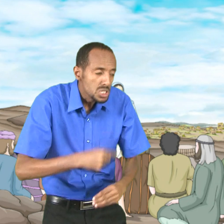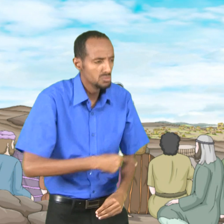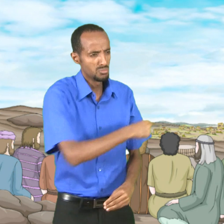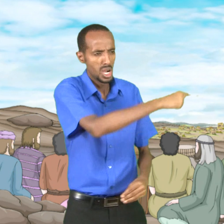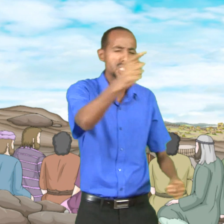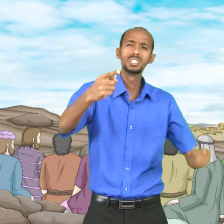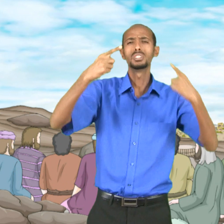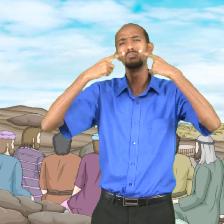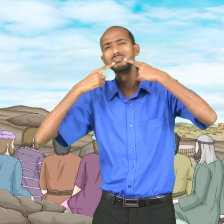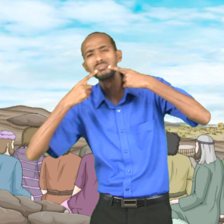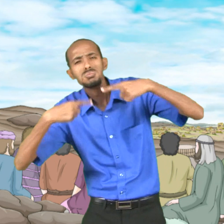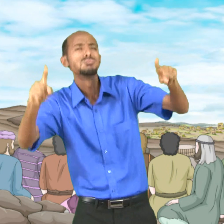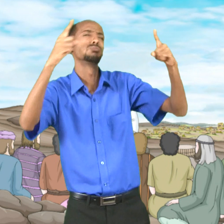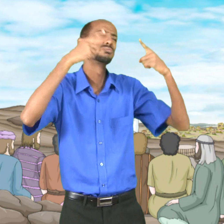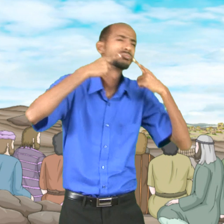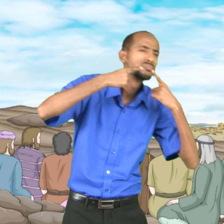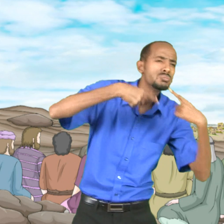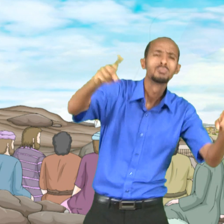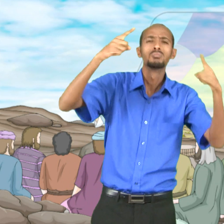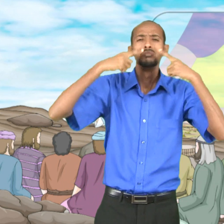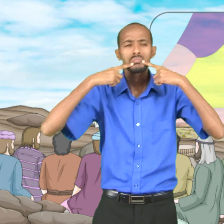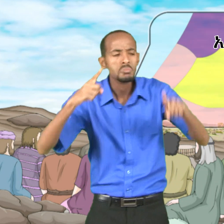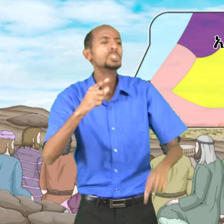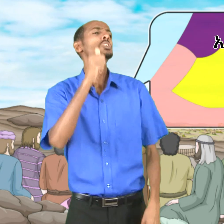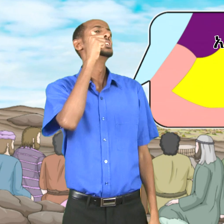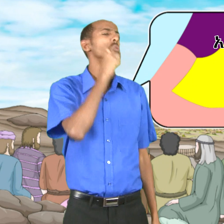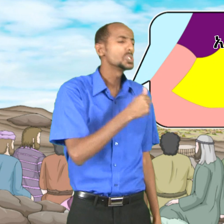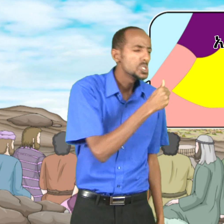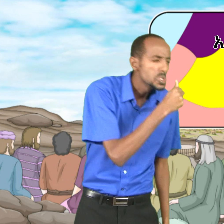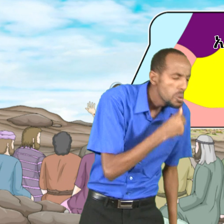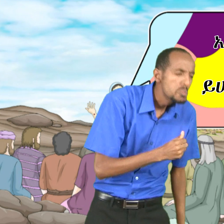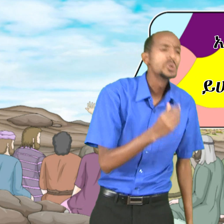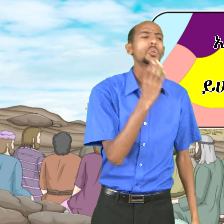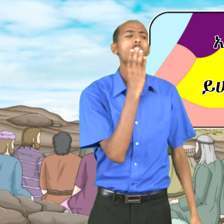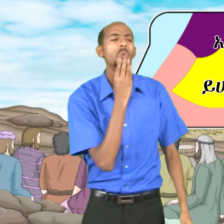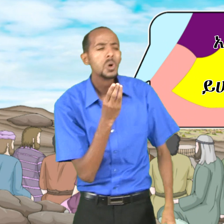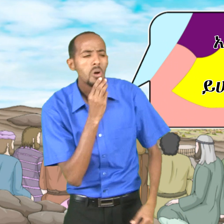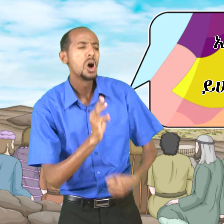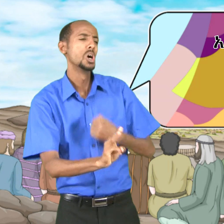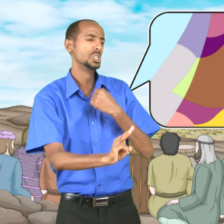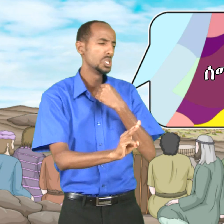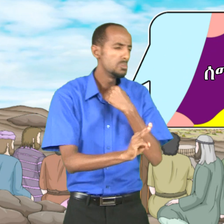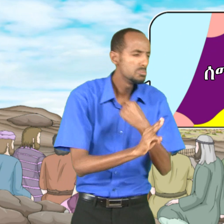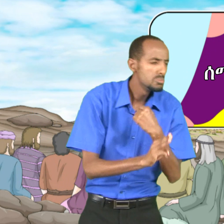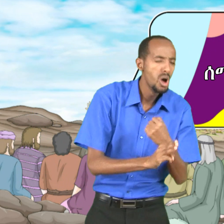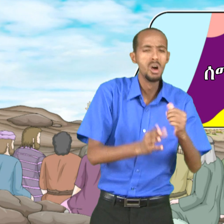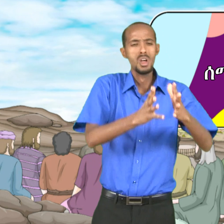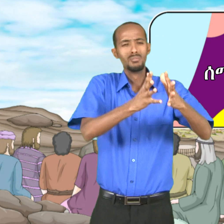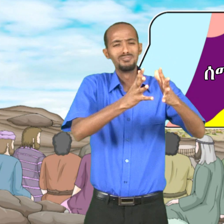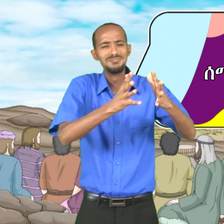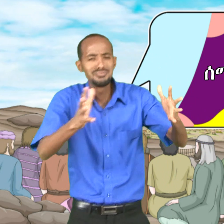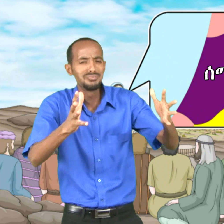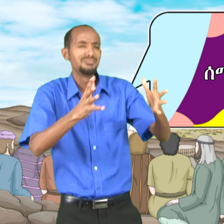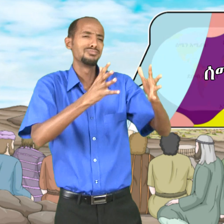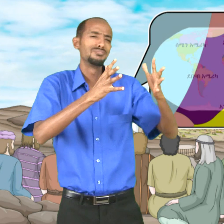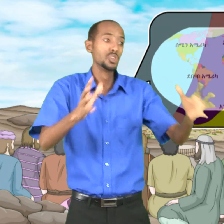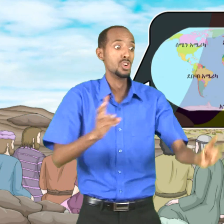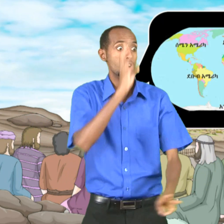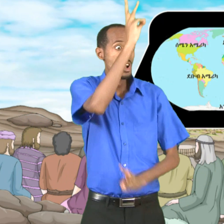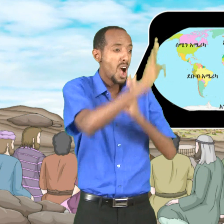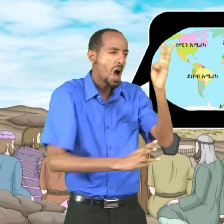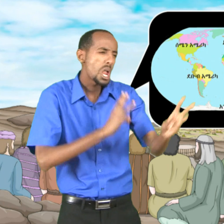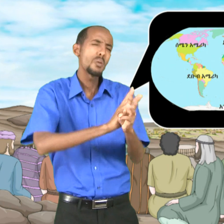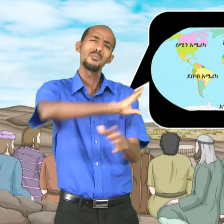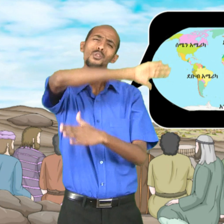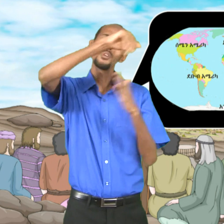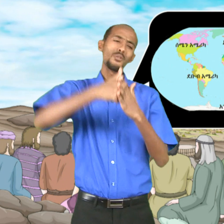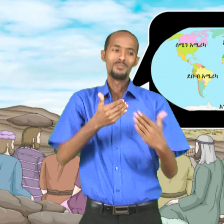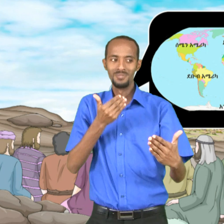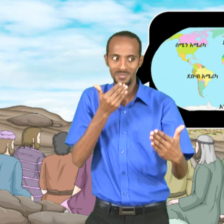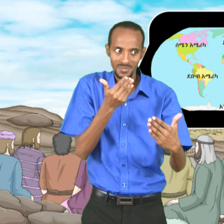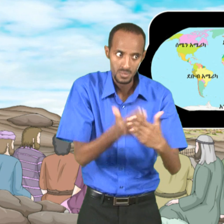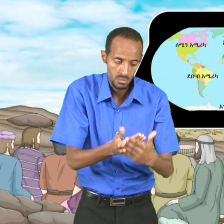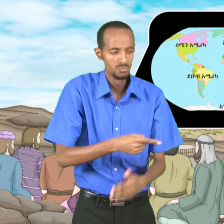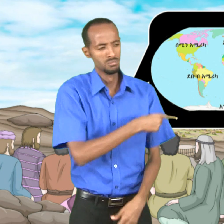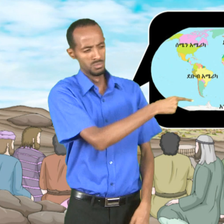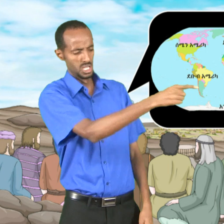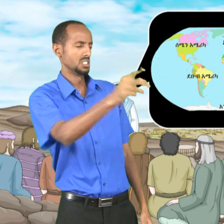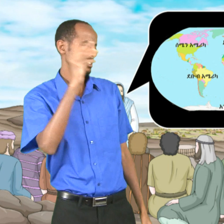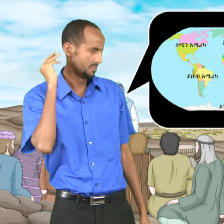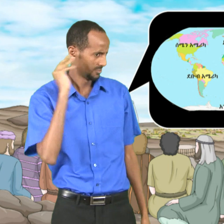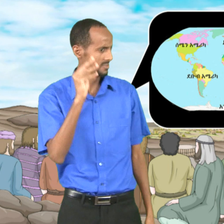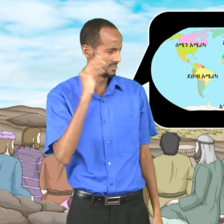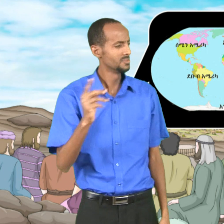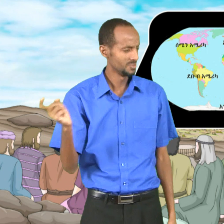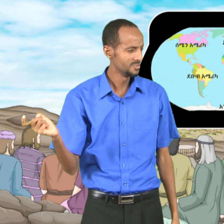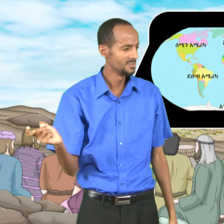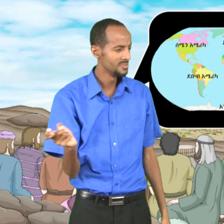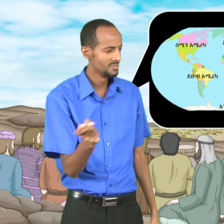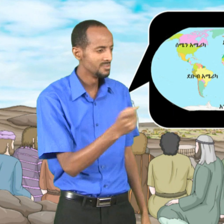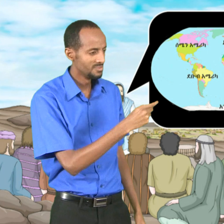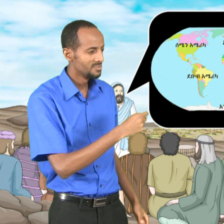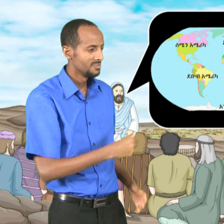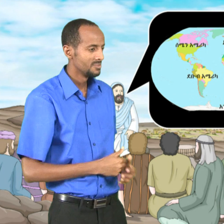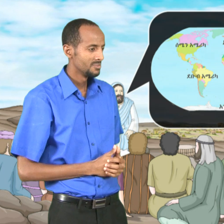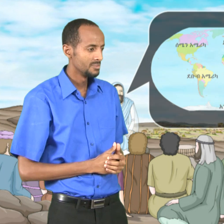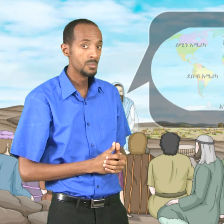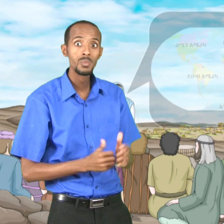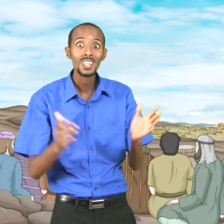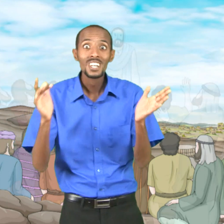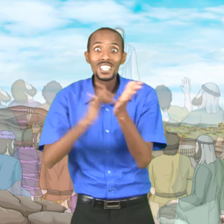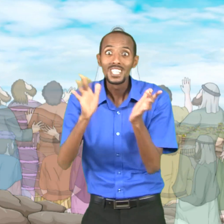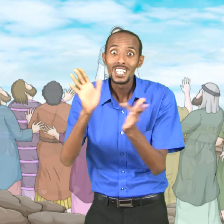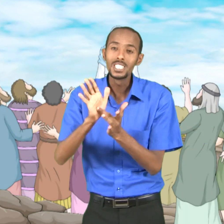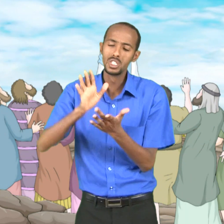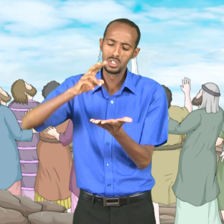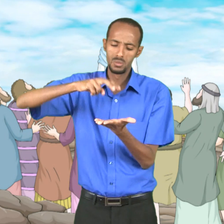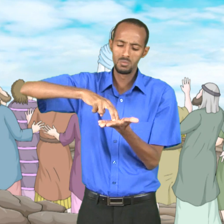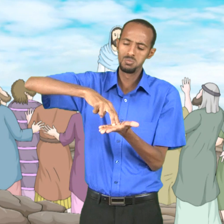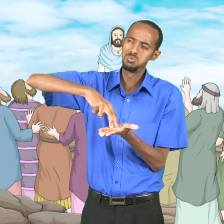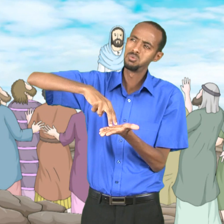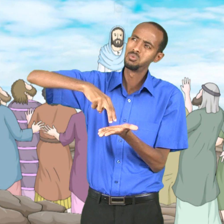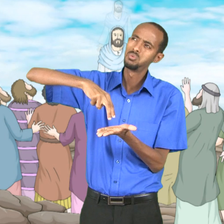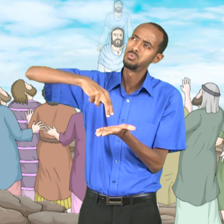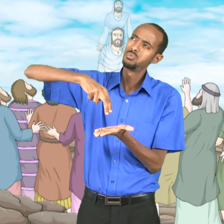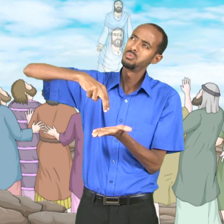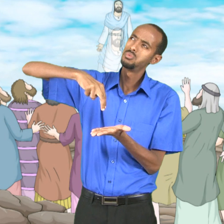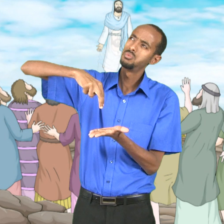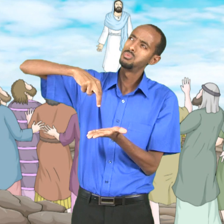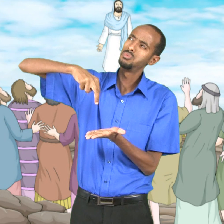But you will receive power when the Holy Spirit comes upon you, and you will be My witnesses in Jerusalem, and in all Judea and Samaria, and to the ends of the earth.”